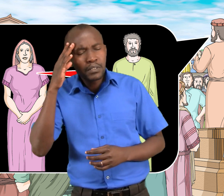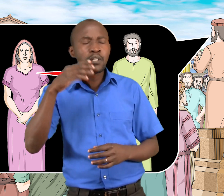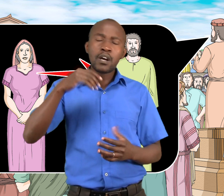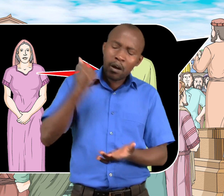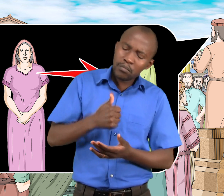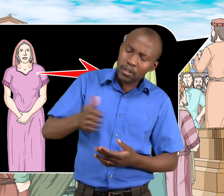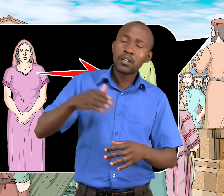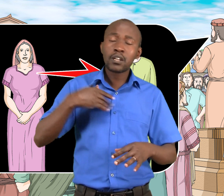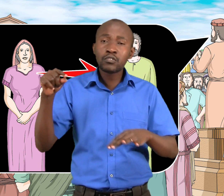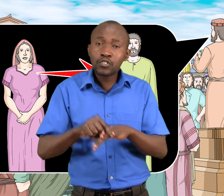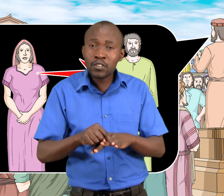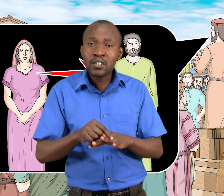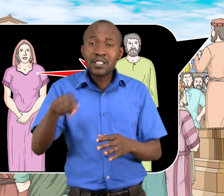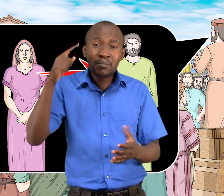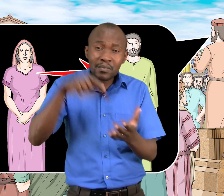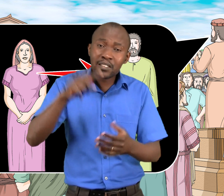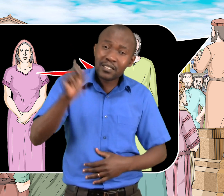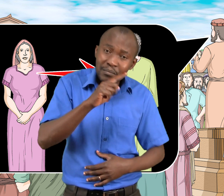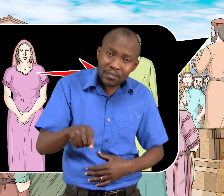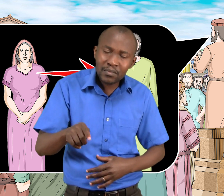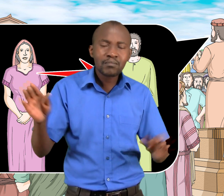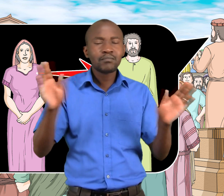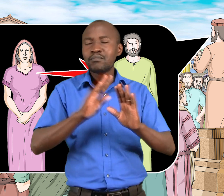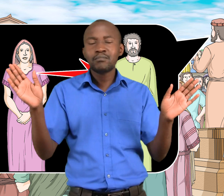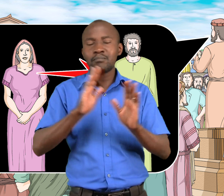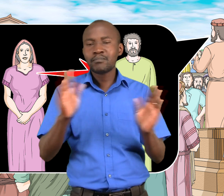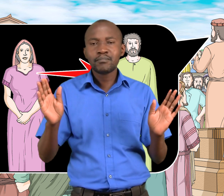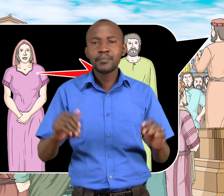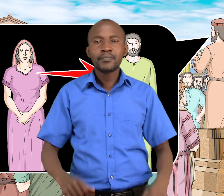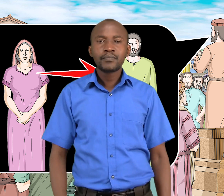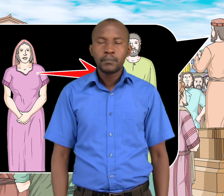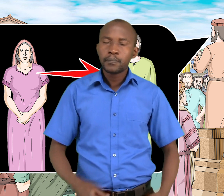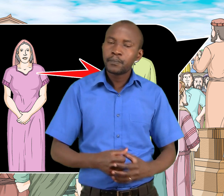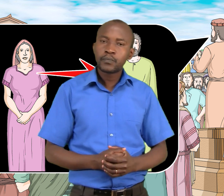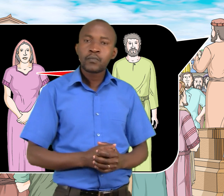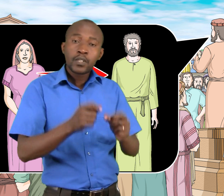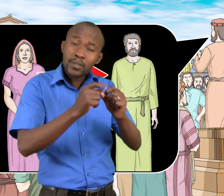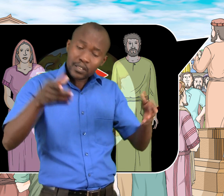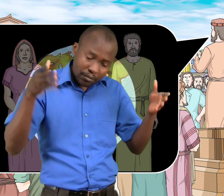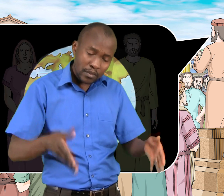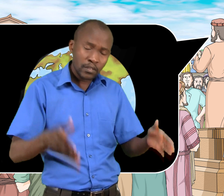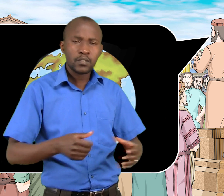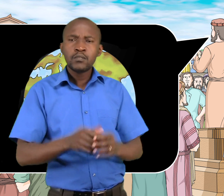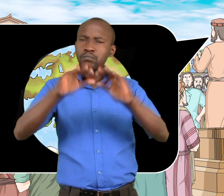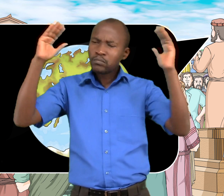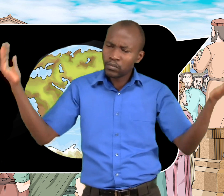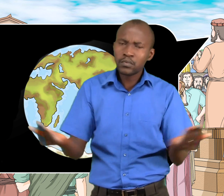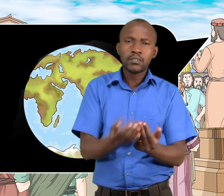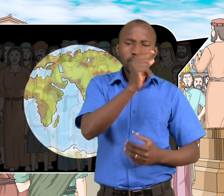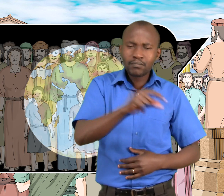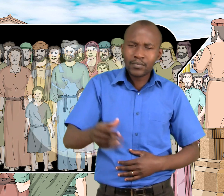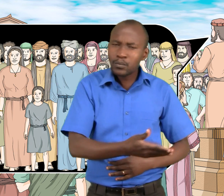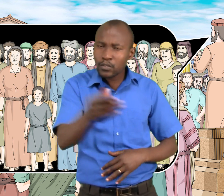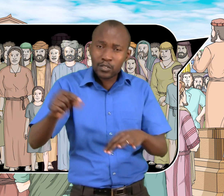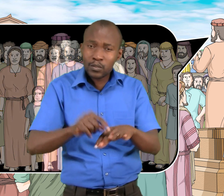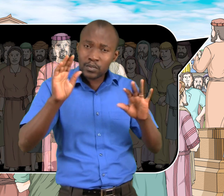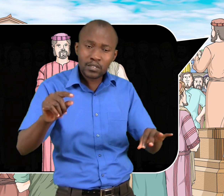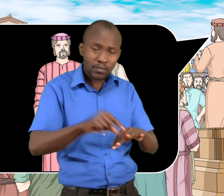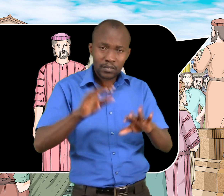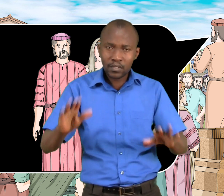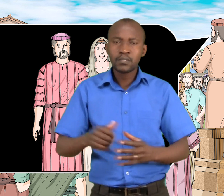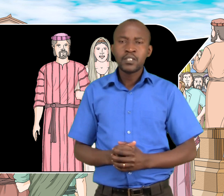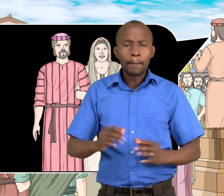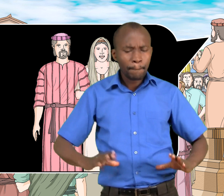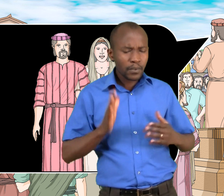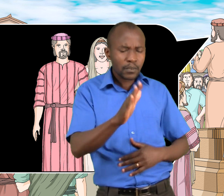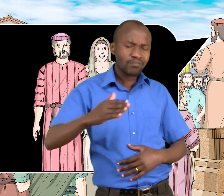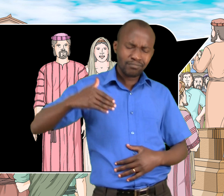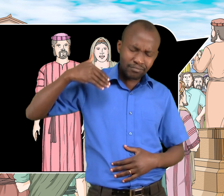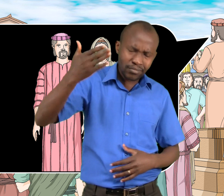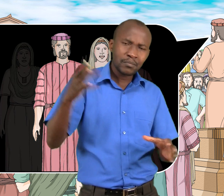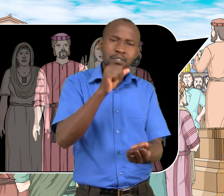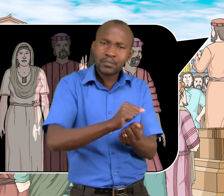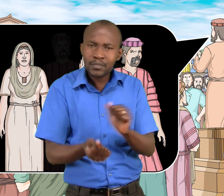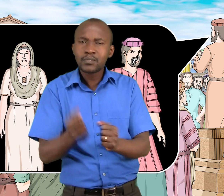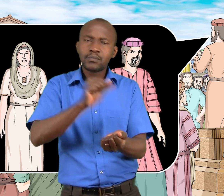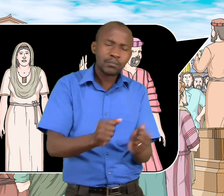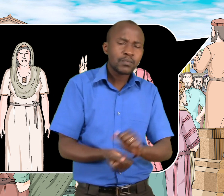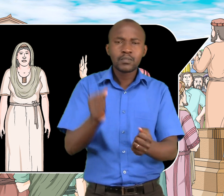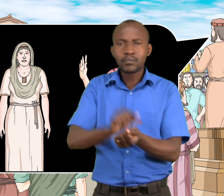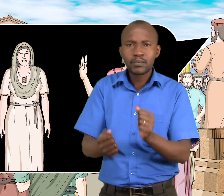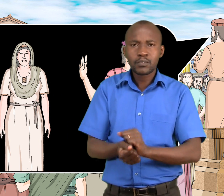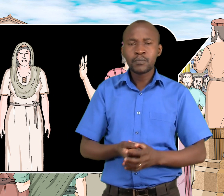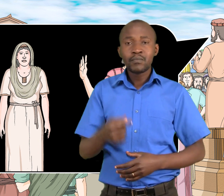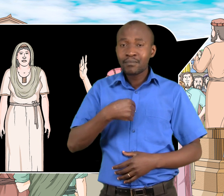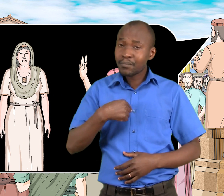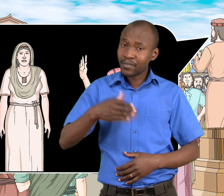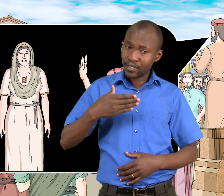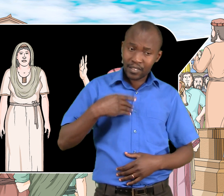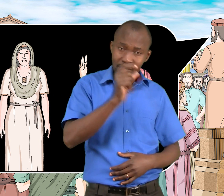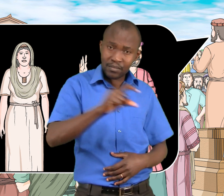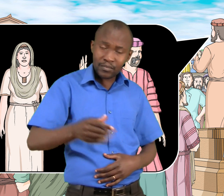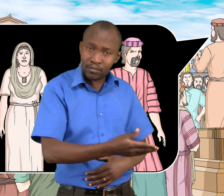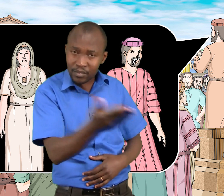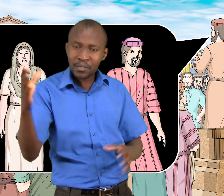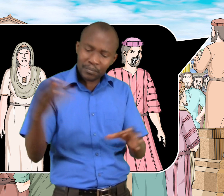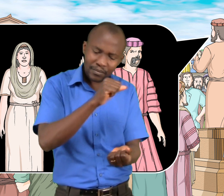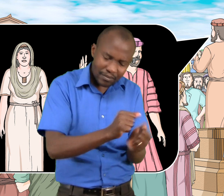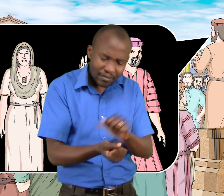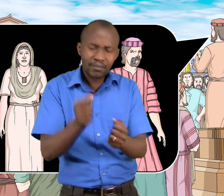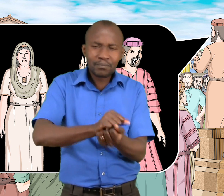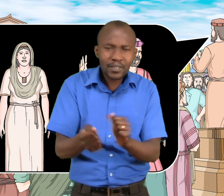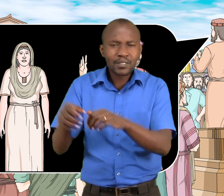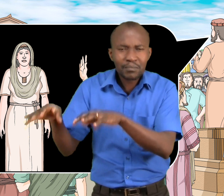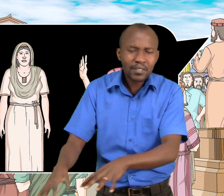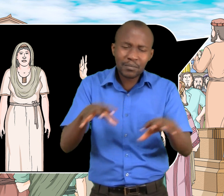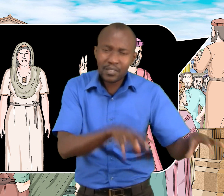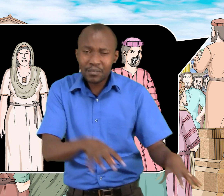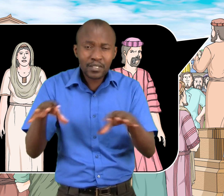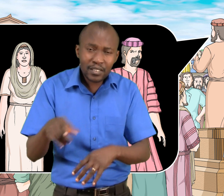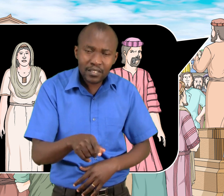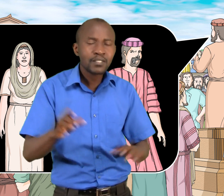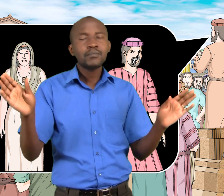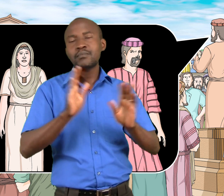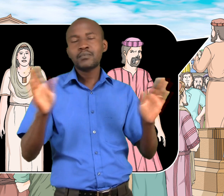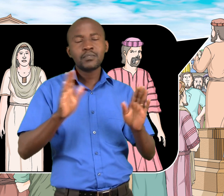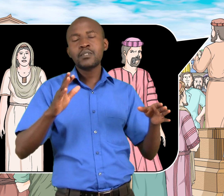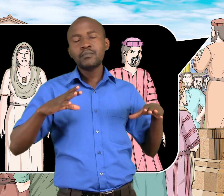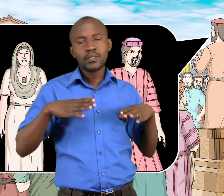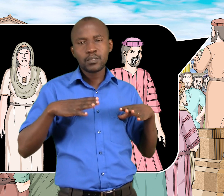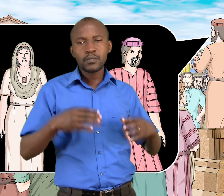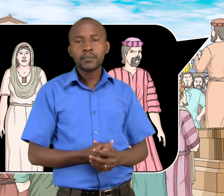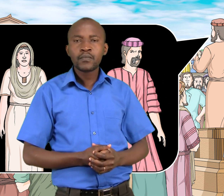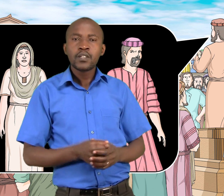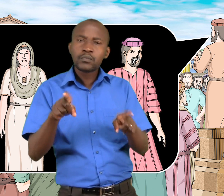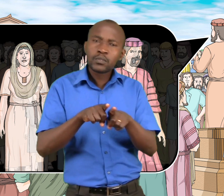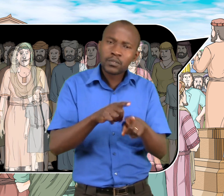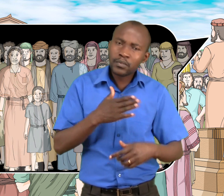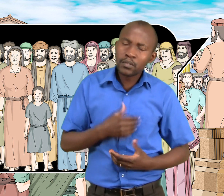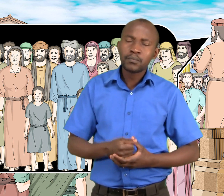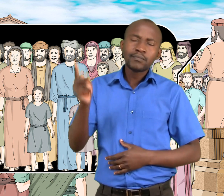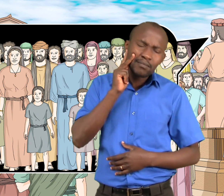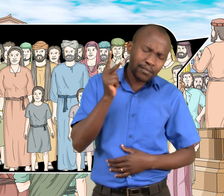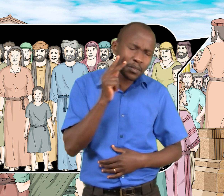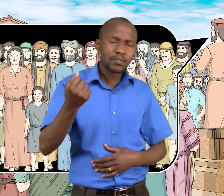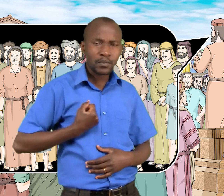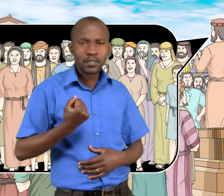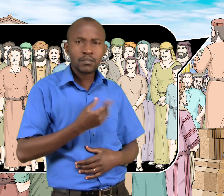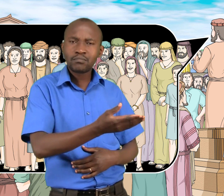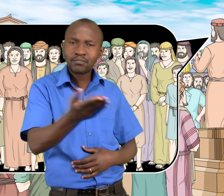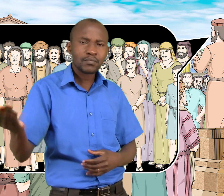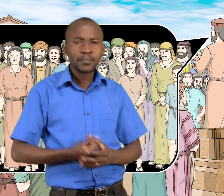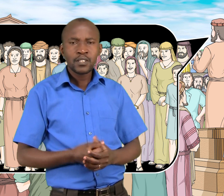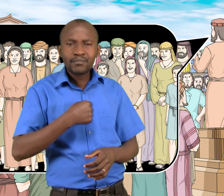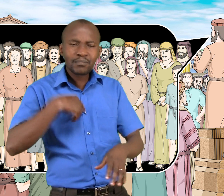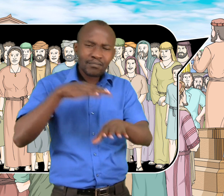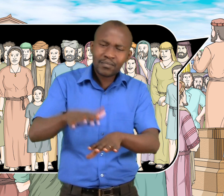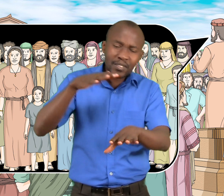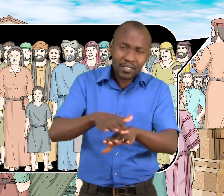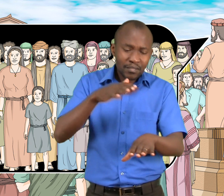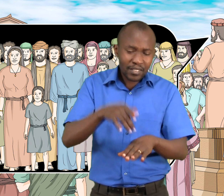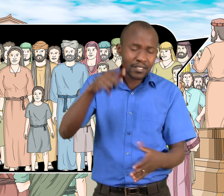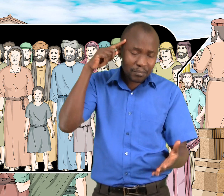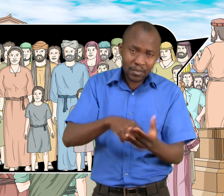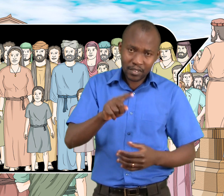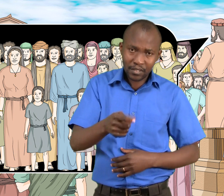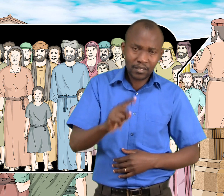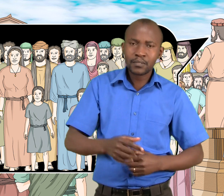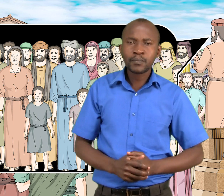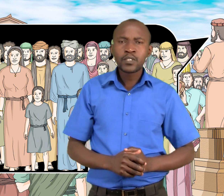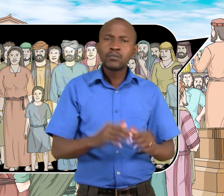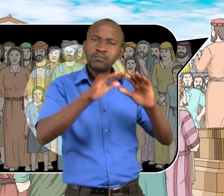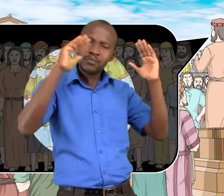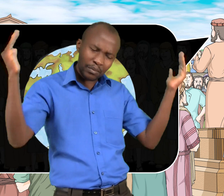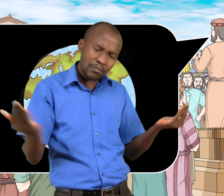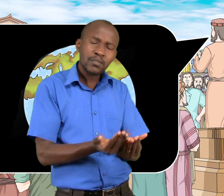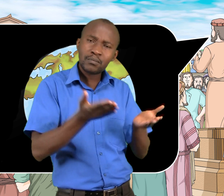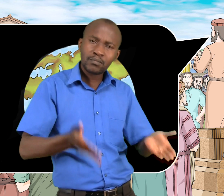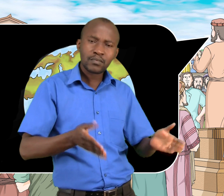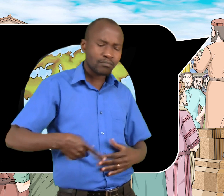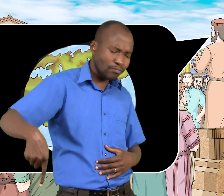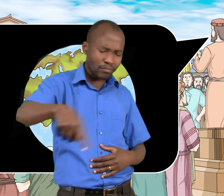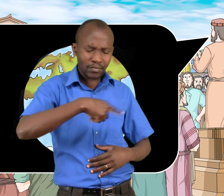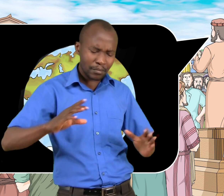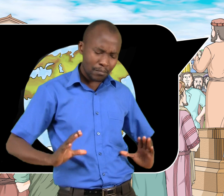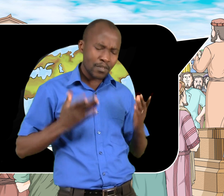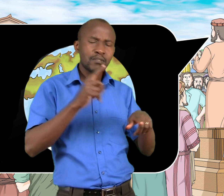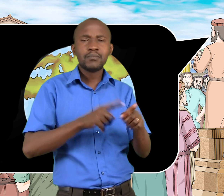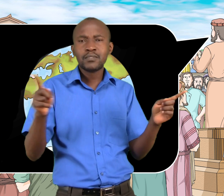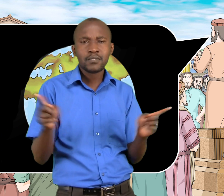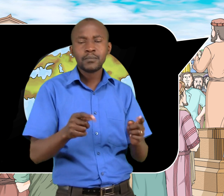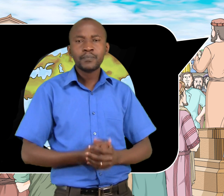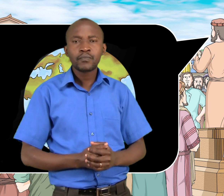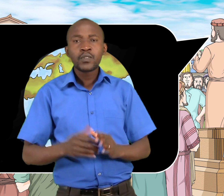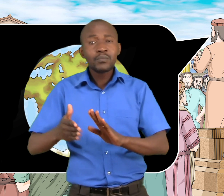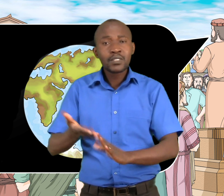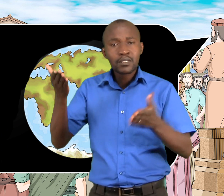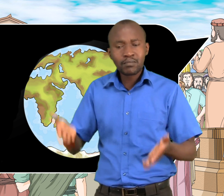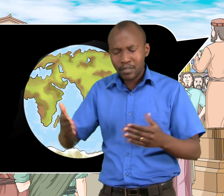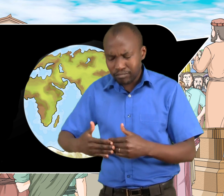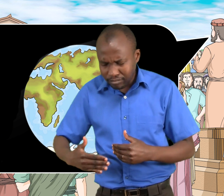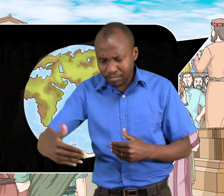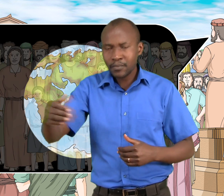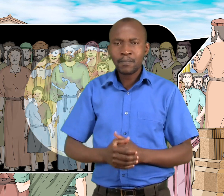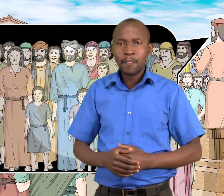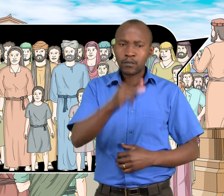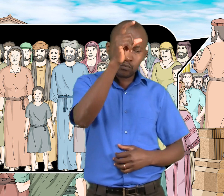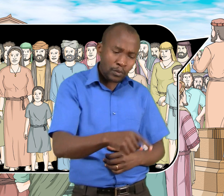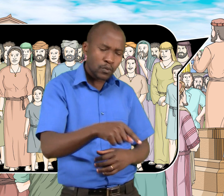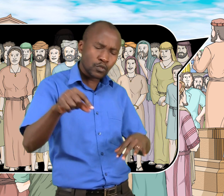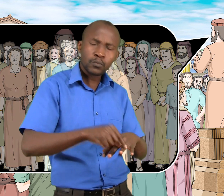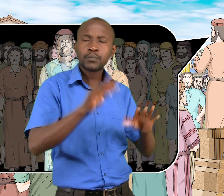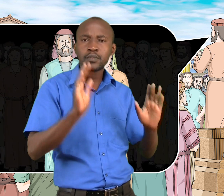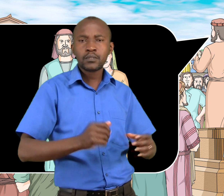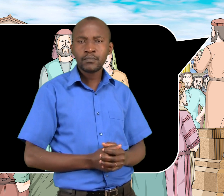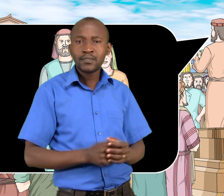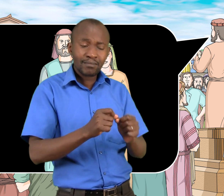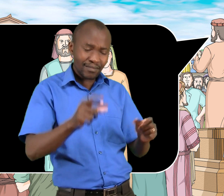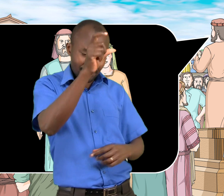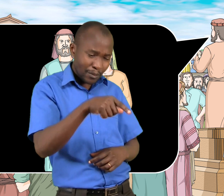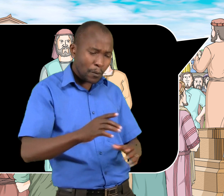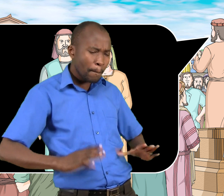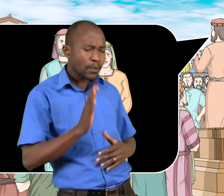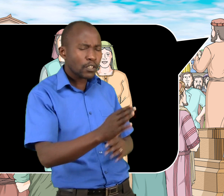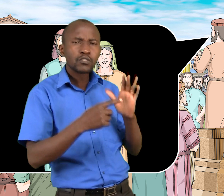Now about virgins, I have no command from the Lord, but I give a judgment as one who by the Lord’s mercy is trustworthy. Because of the present crisis, I think it is good for a man to remain as he is. Are you committed to a wife? Do not seek to be released.